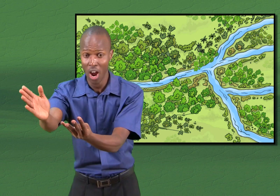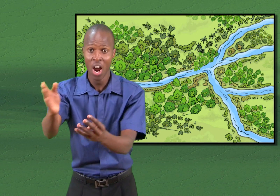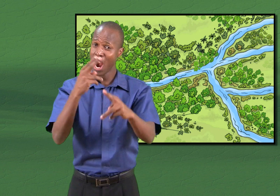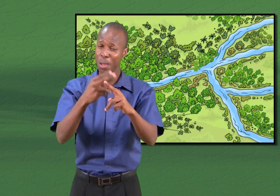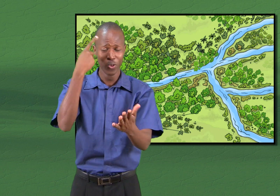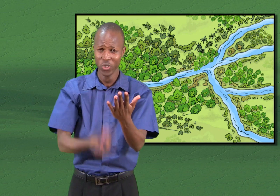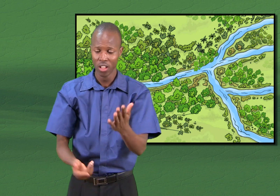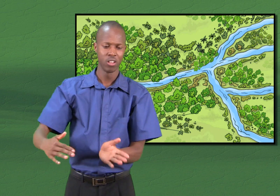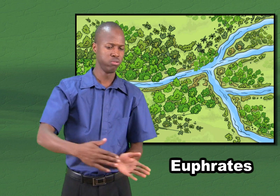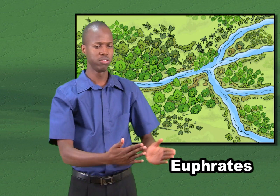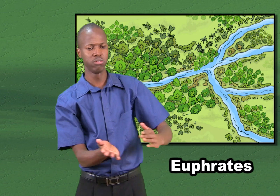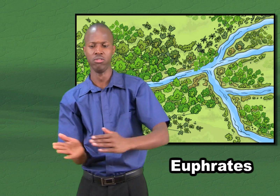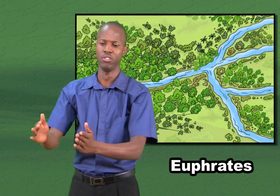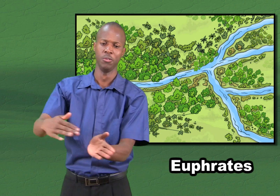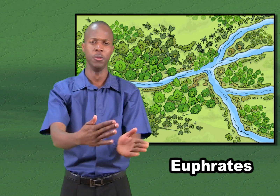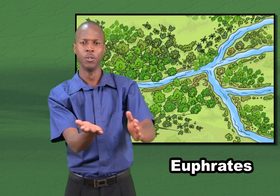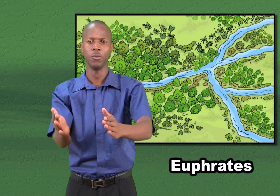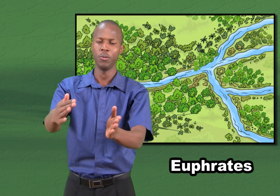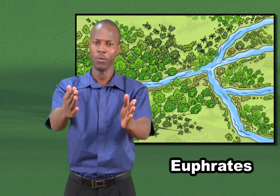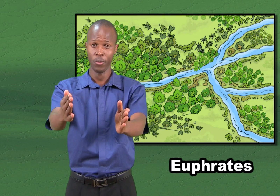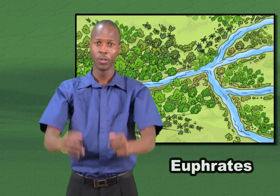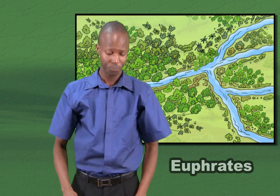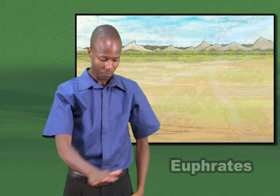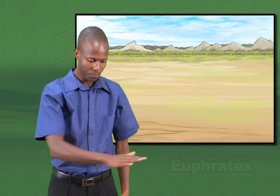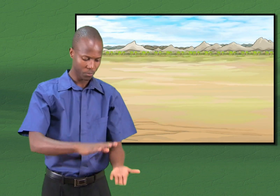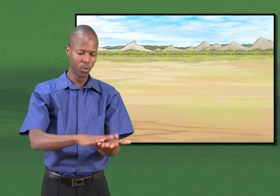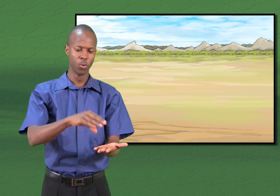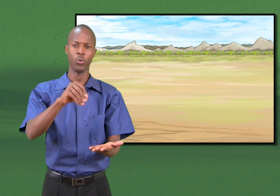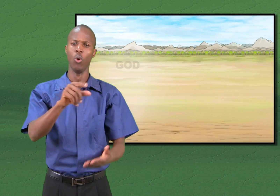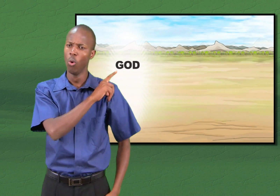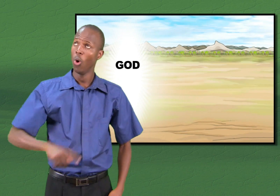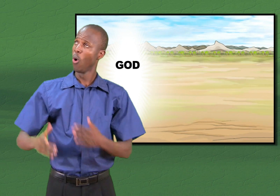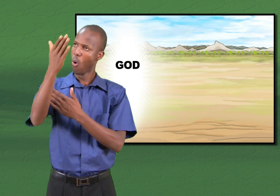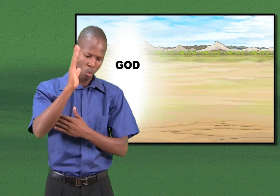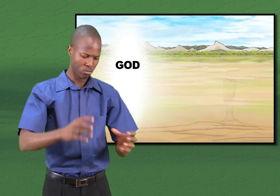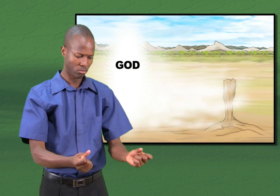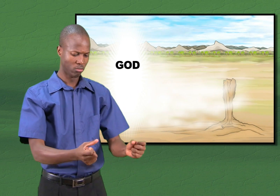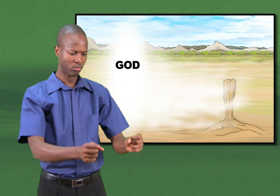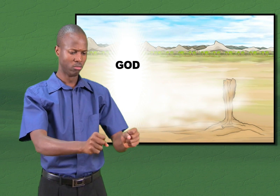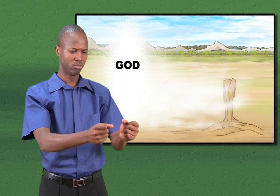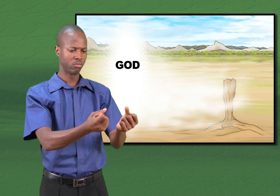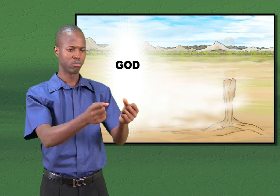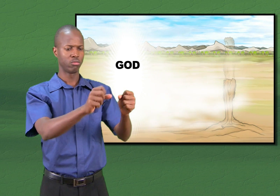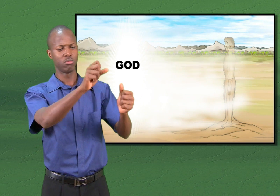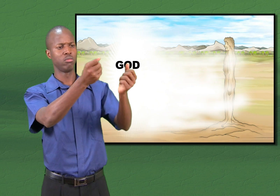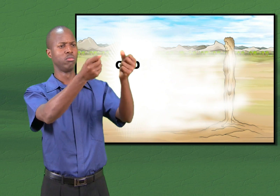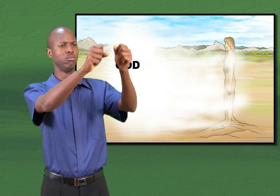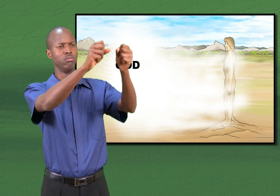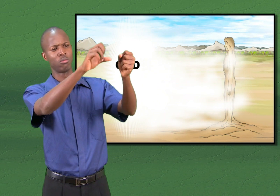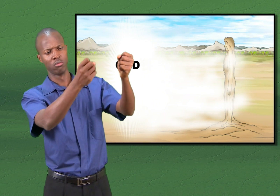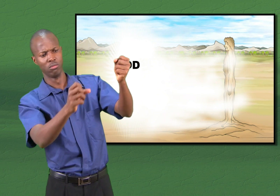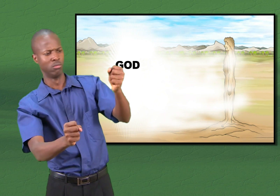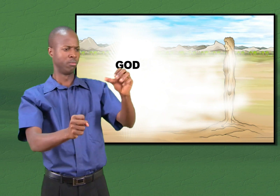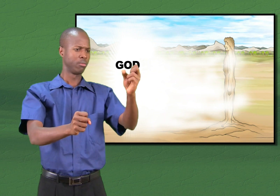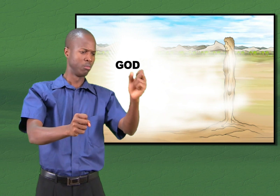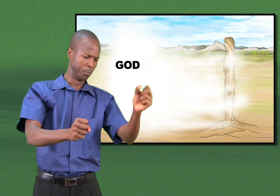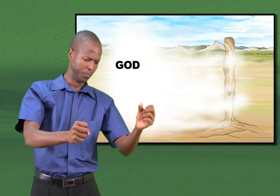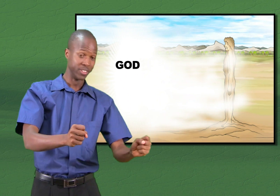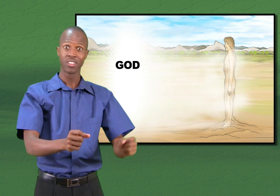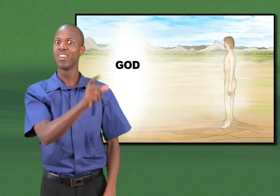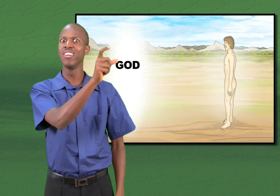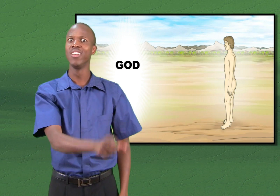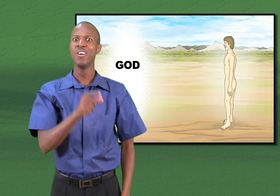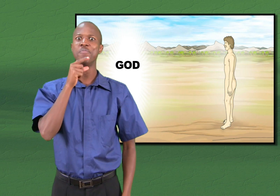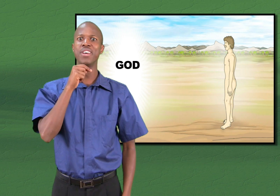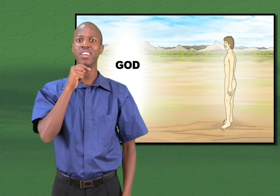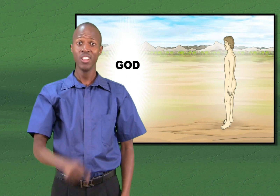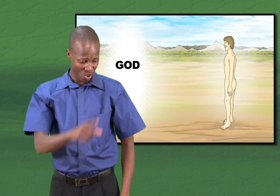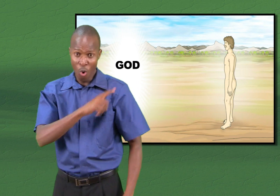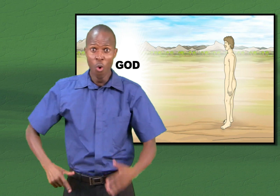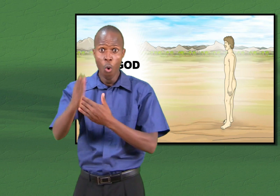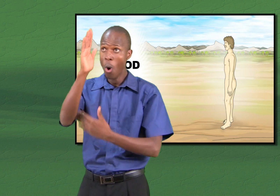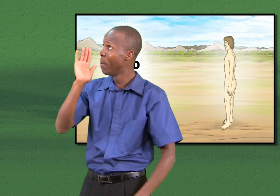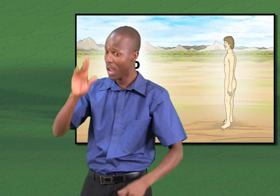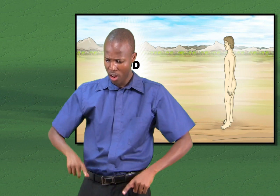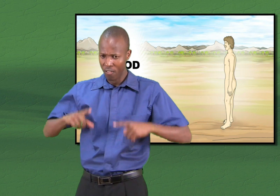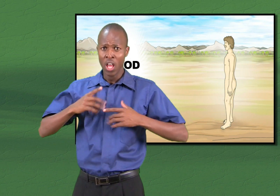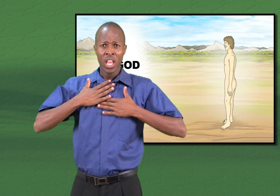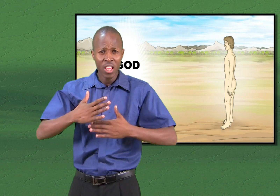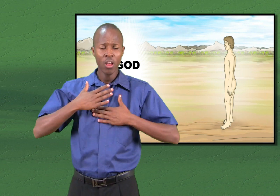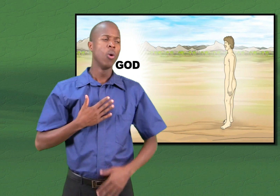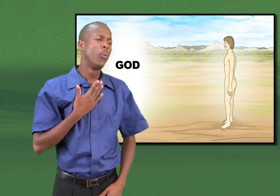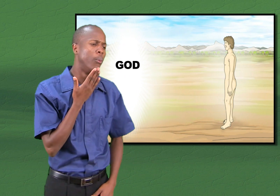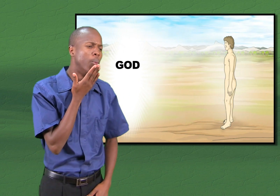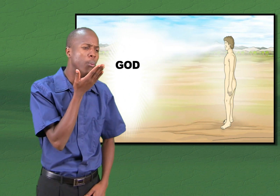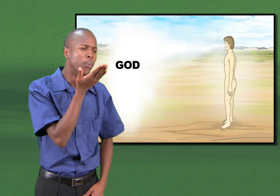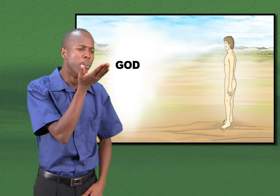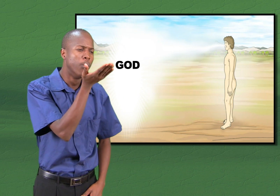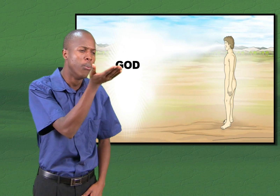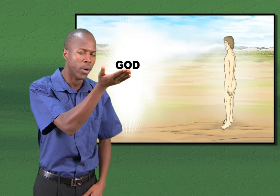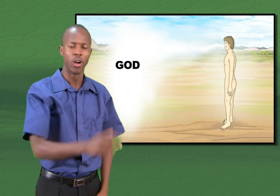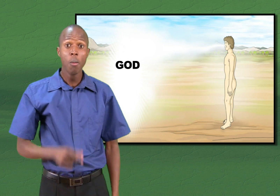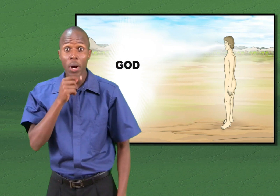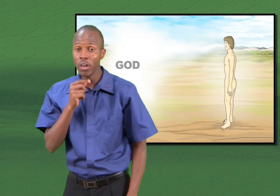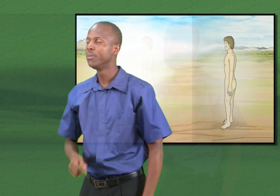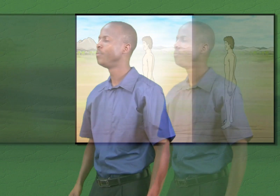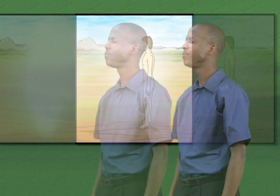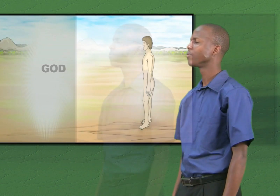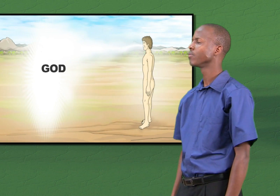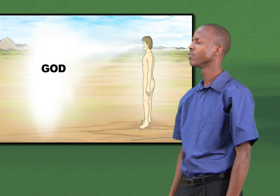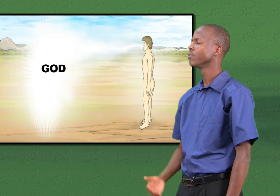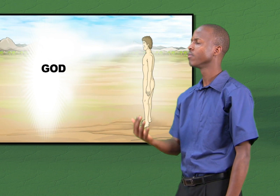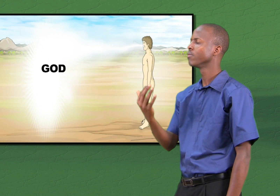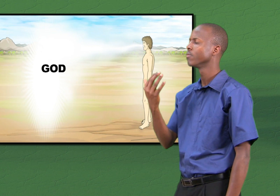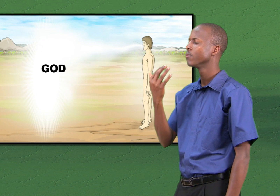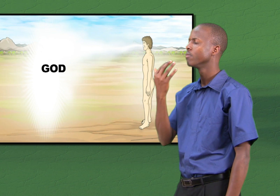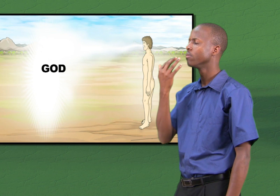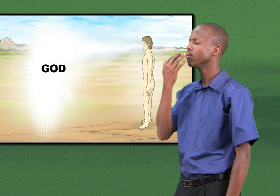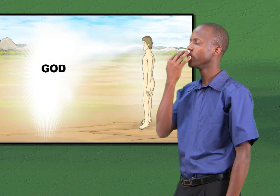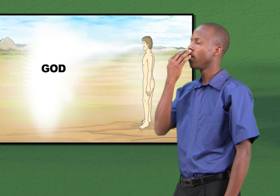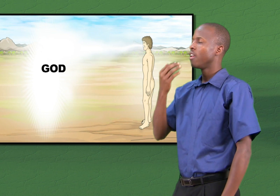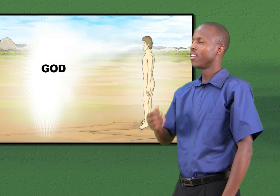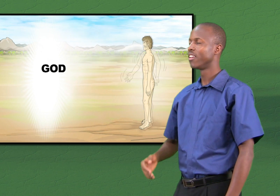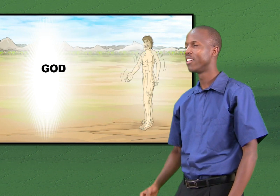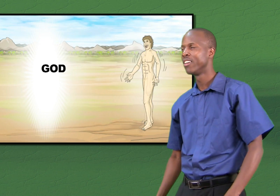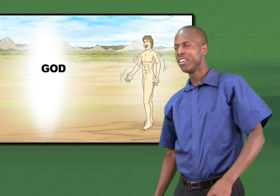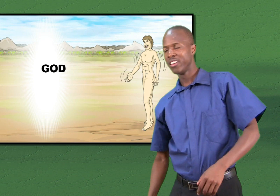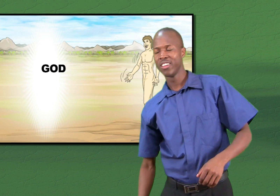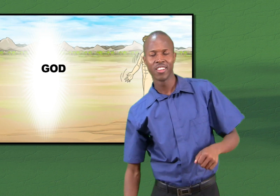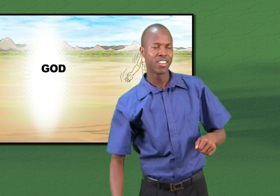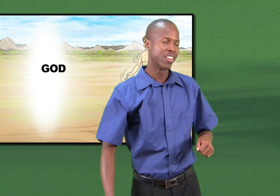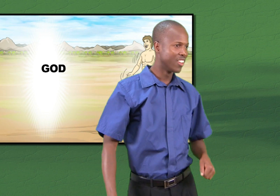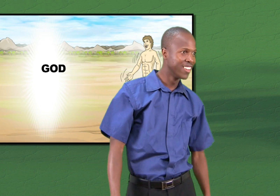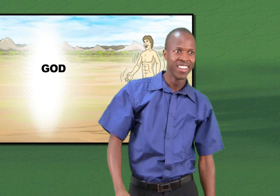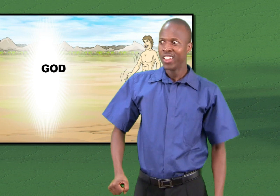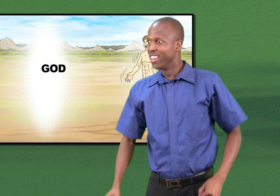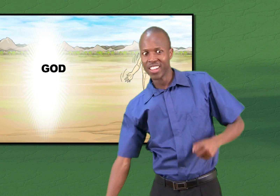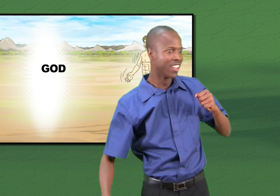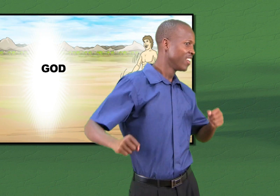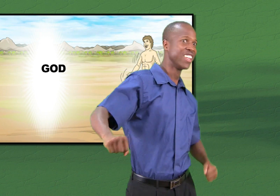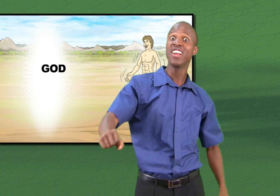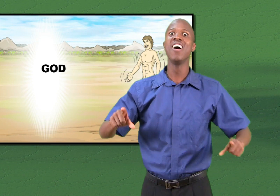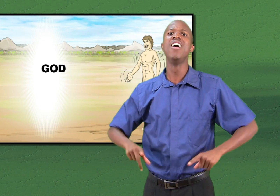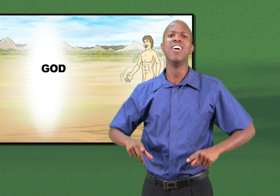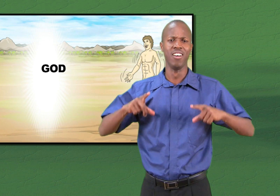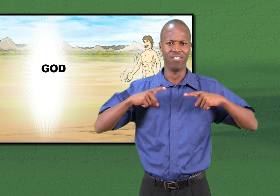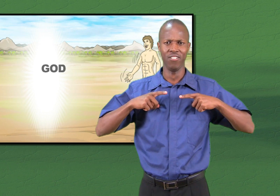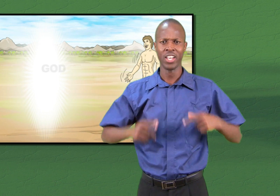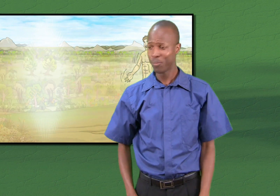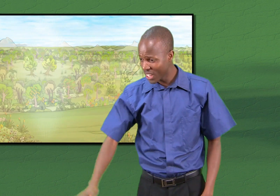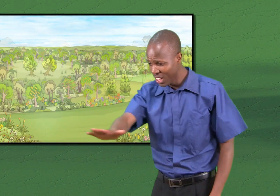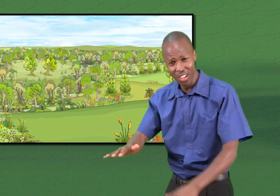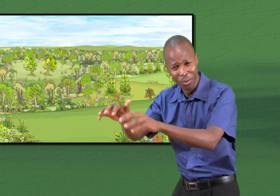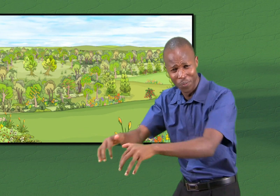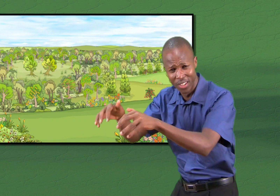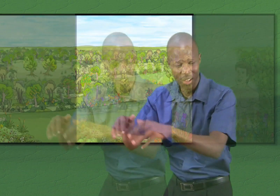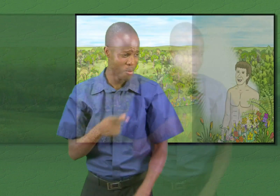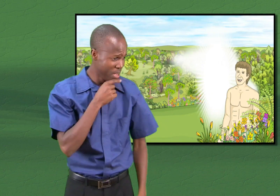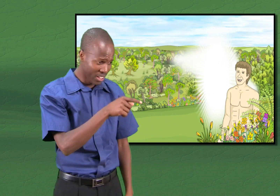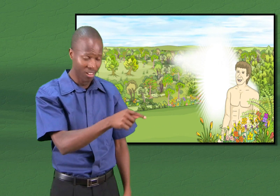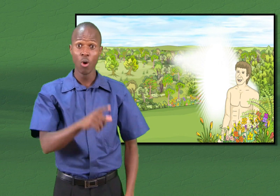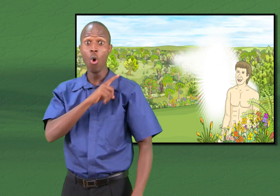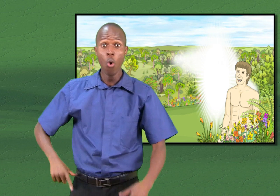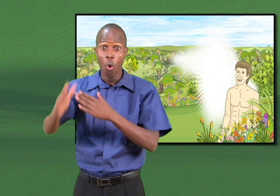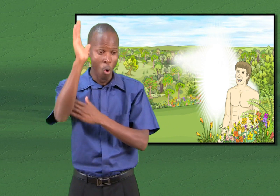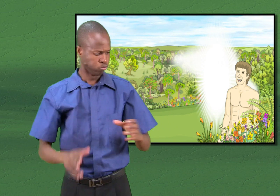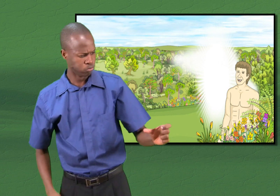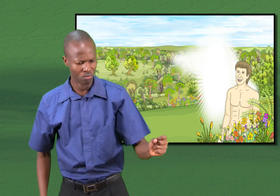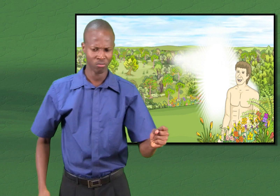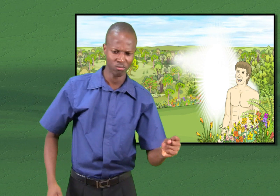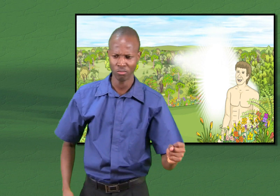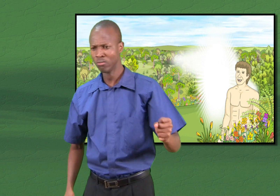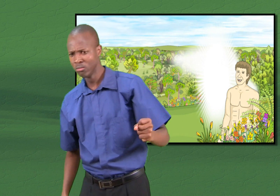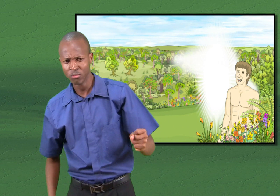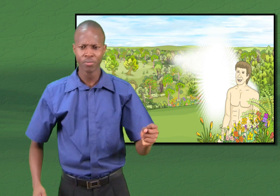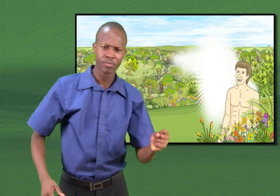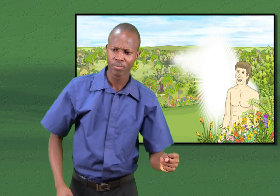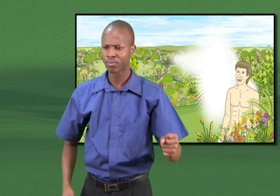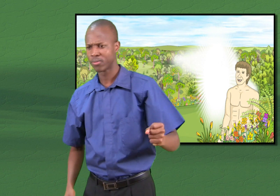The name of the second river is Gihon; it winds through the whole land of Cush. The name of the third river is Hiddekel; it runs along the east side of Assyria. And the fourth river is the Euphrates.